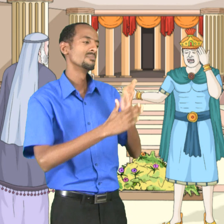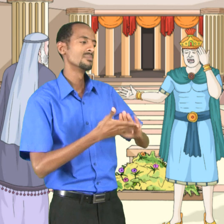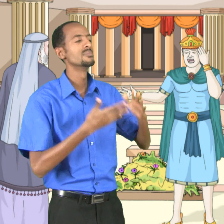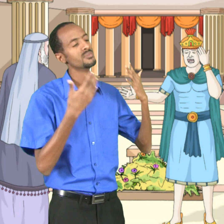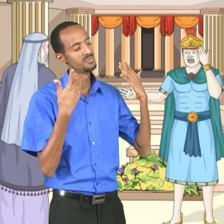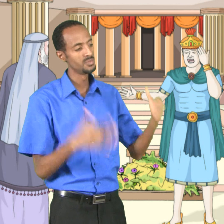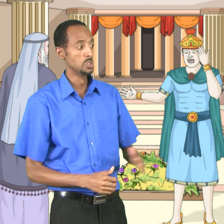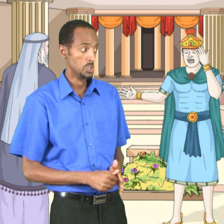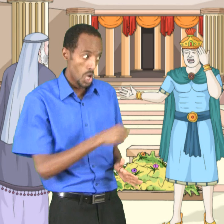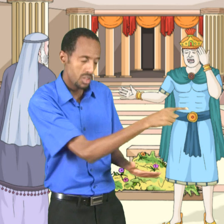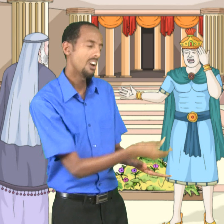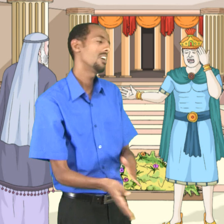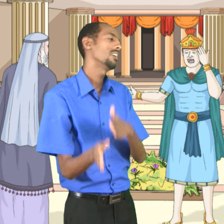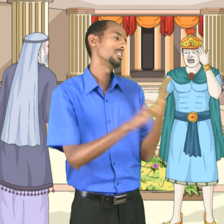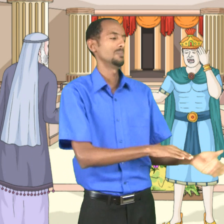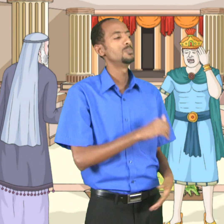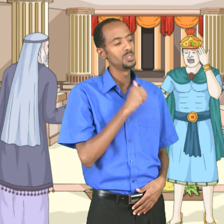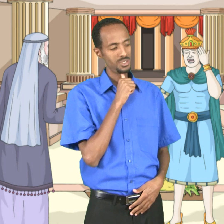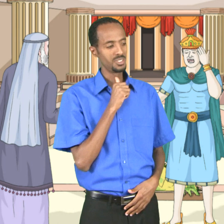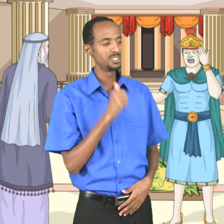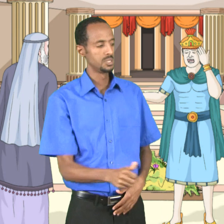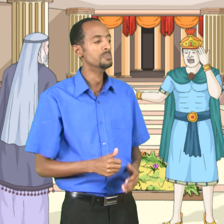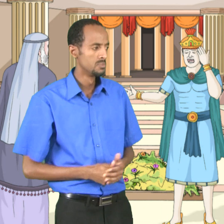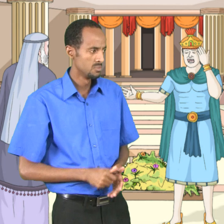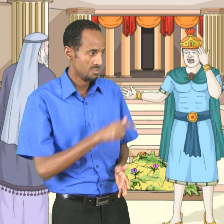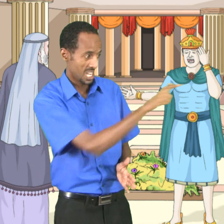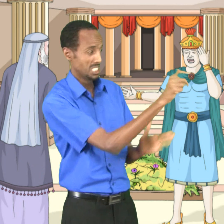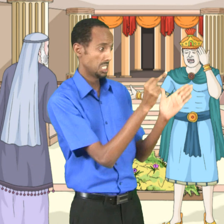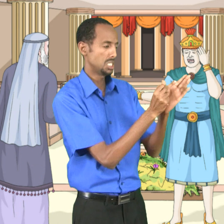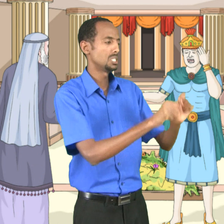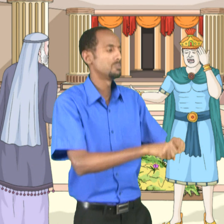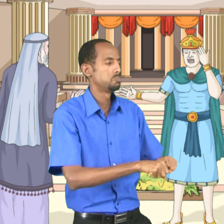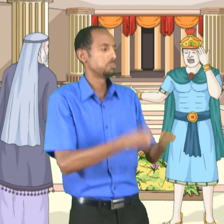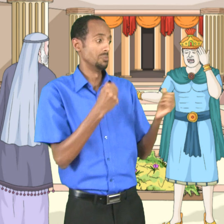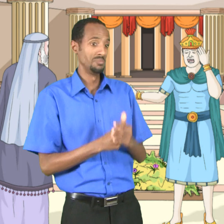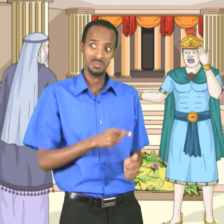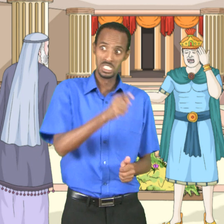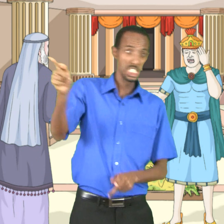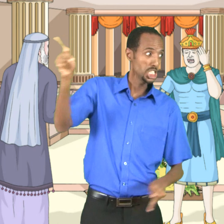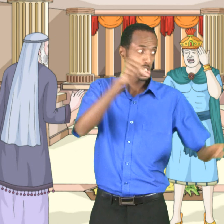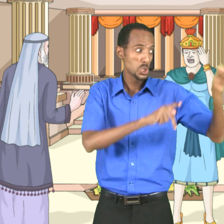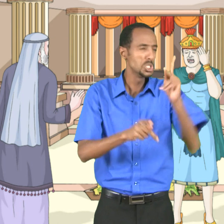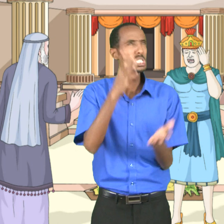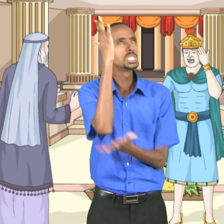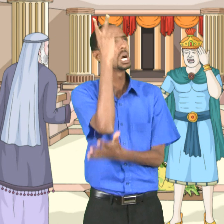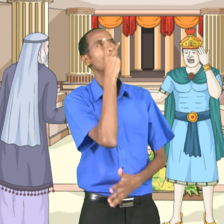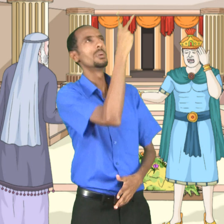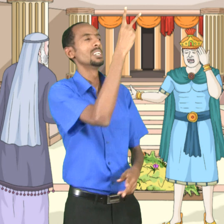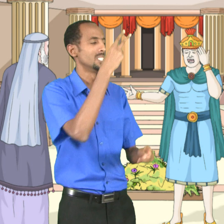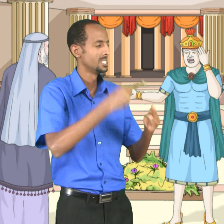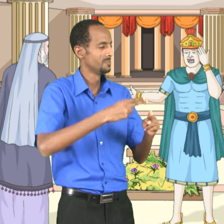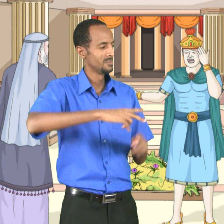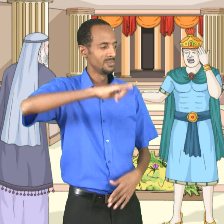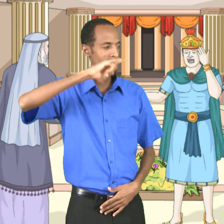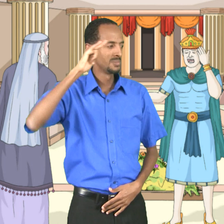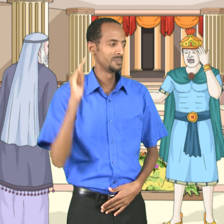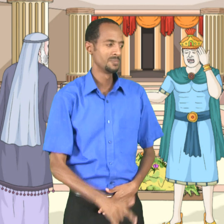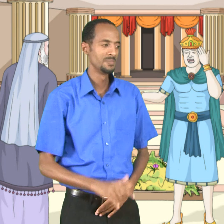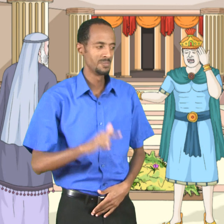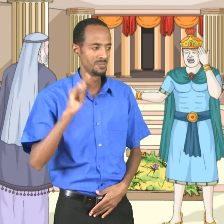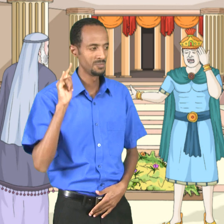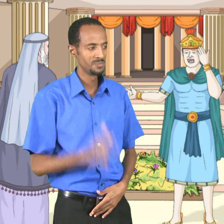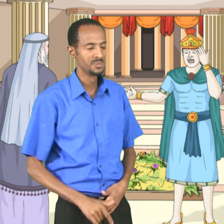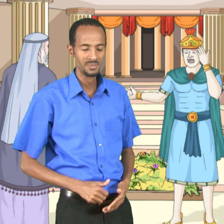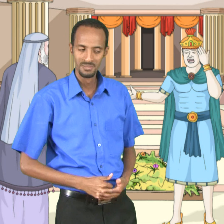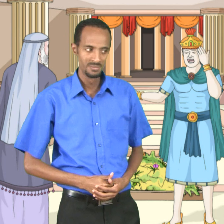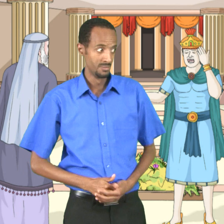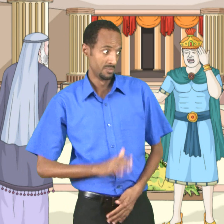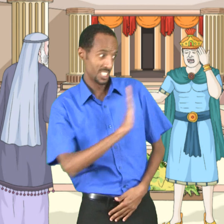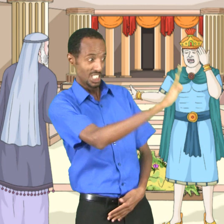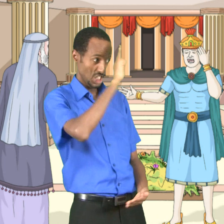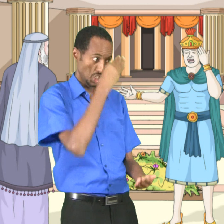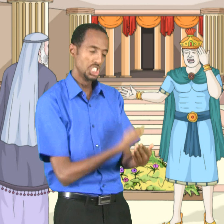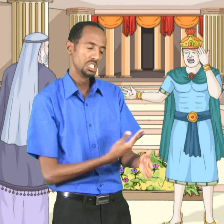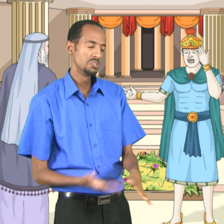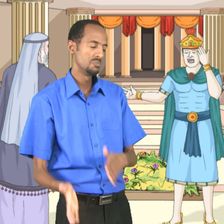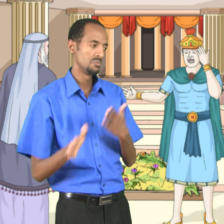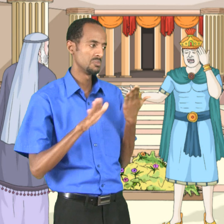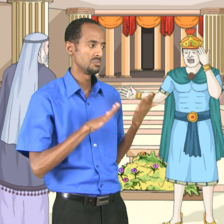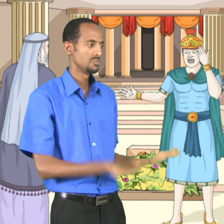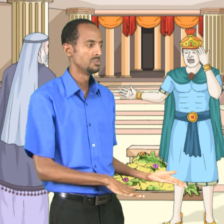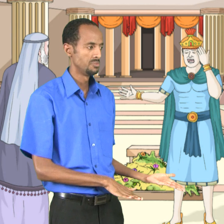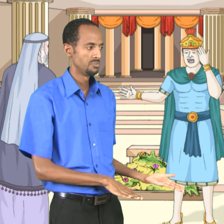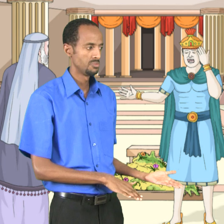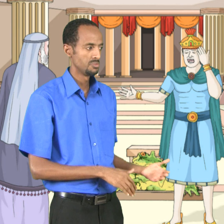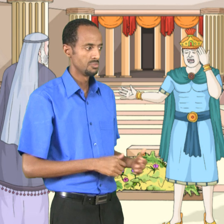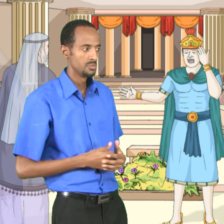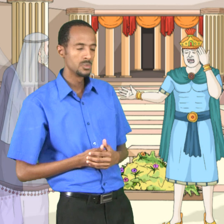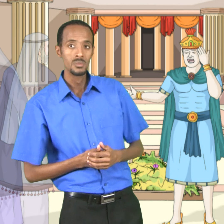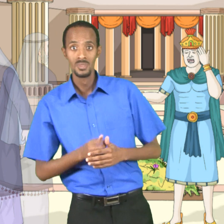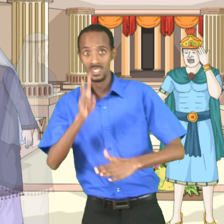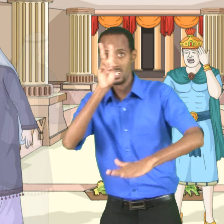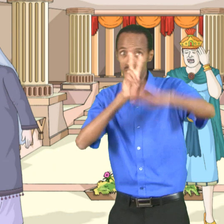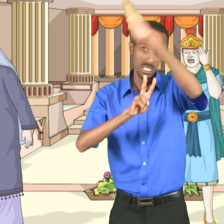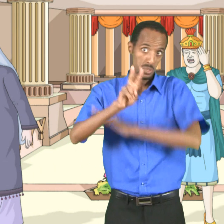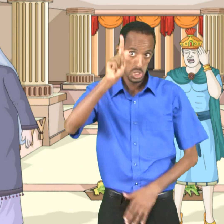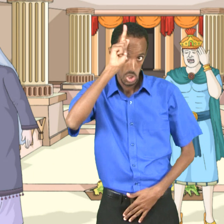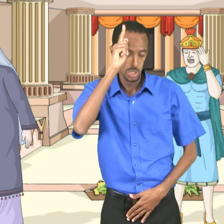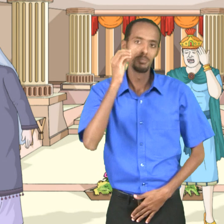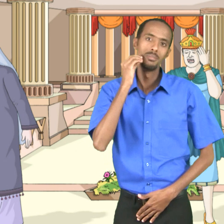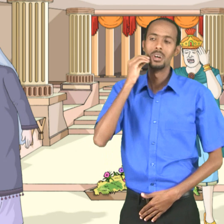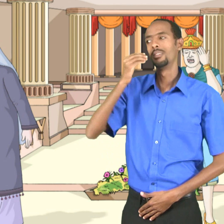Nevertheless, because by this deed you have shown utter contempt for the word of the LORD, the son born to you will surely die.”